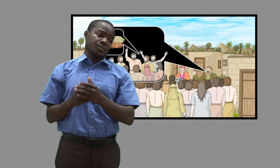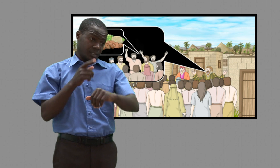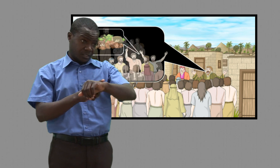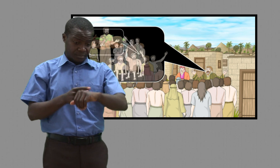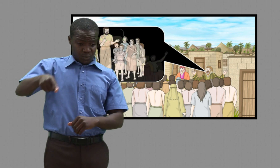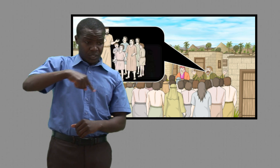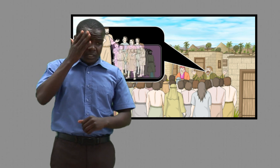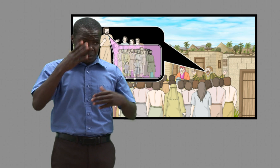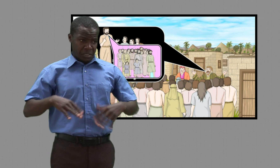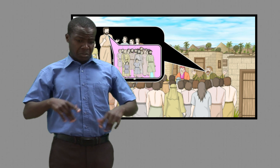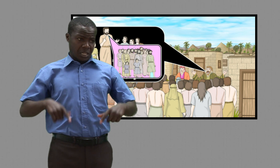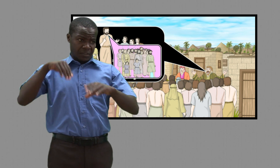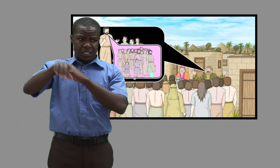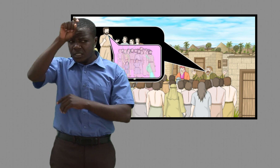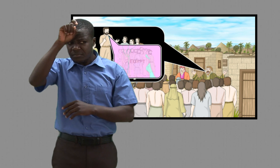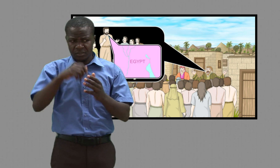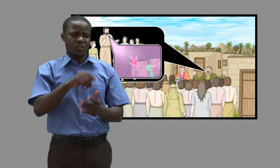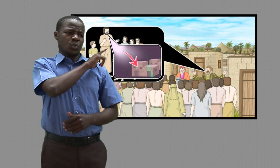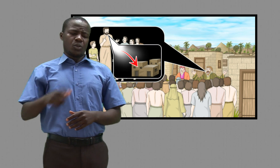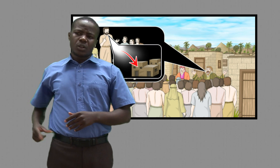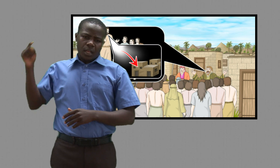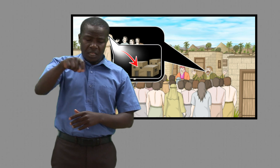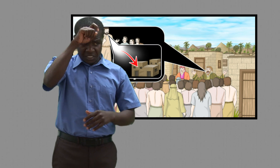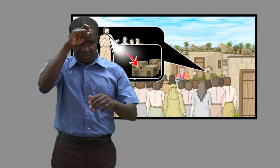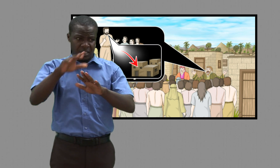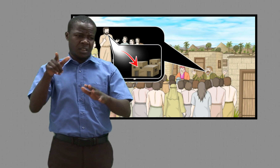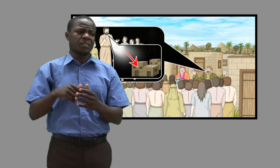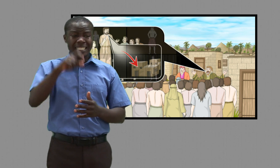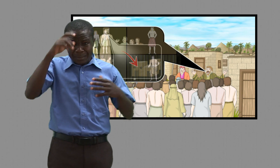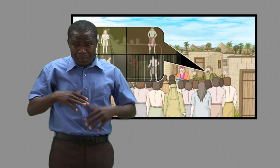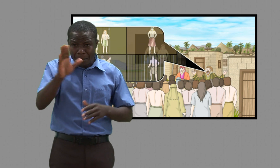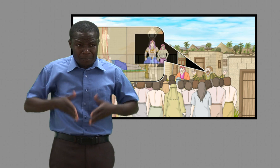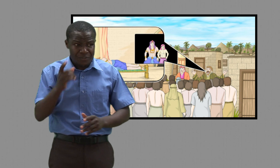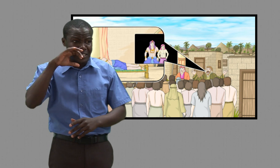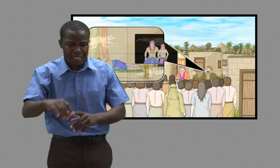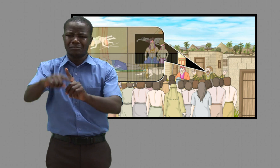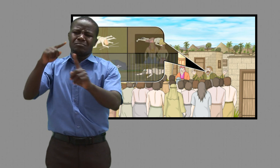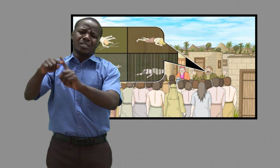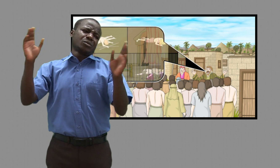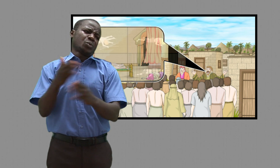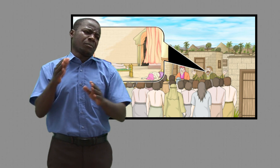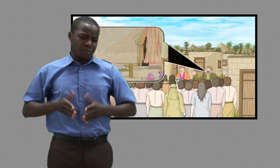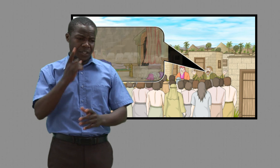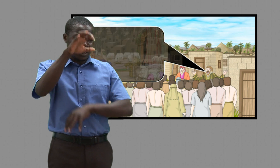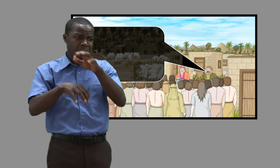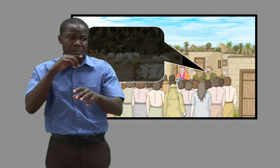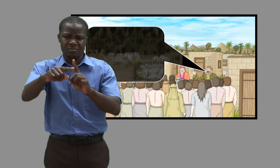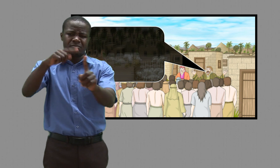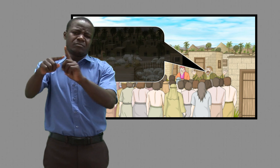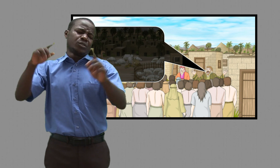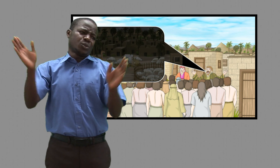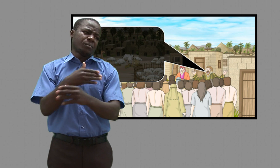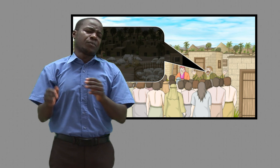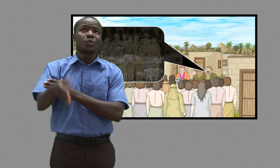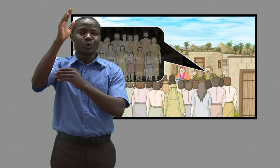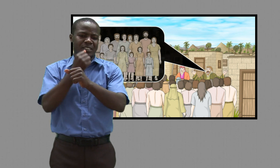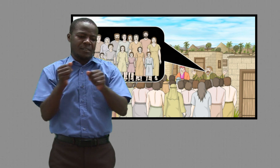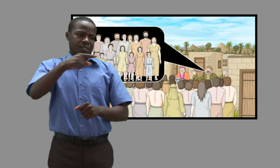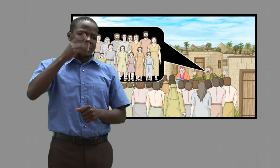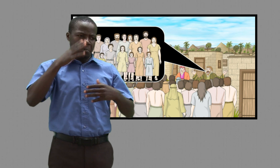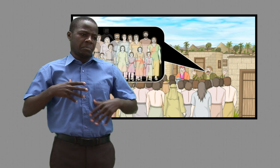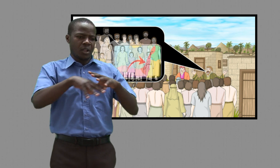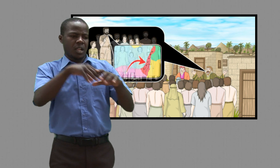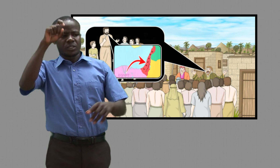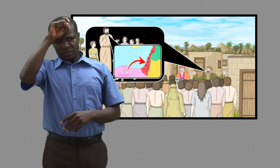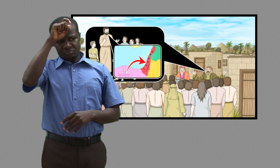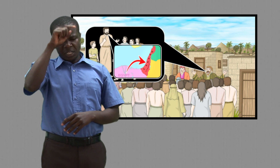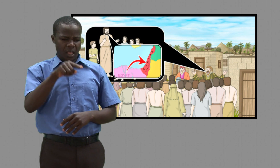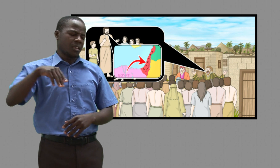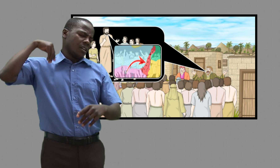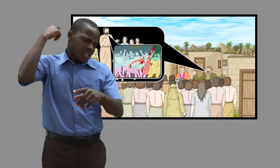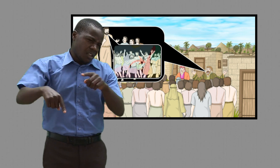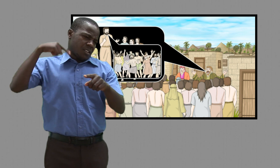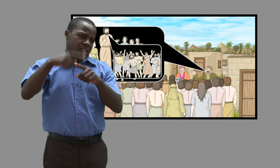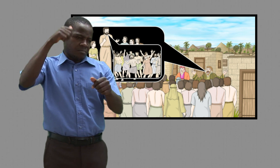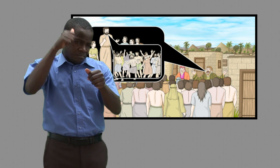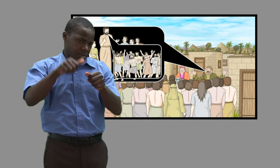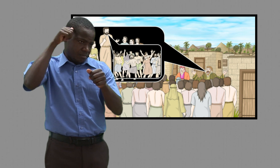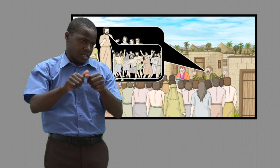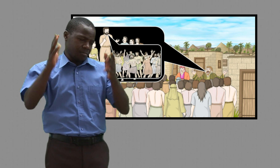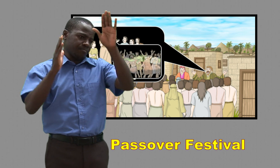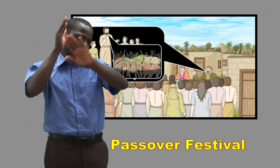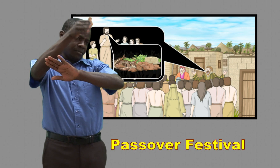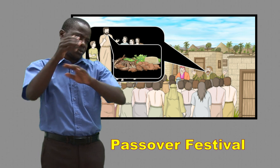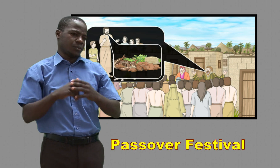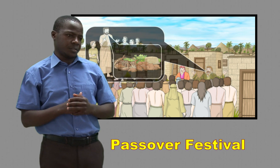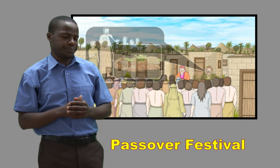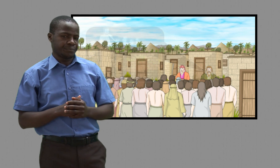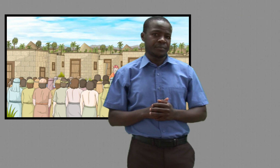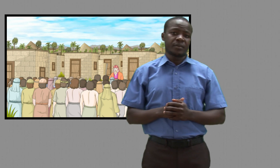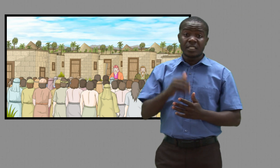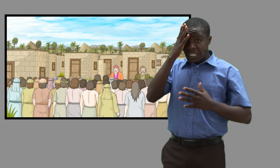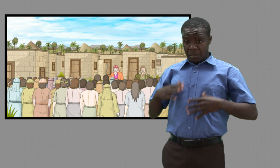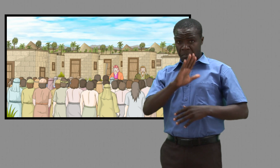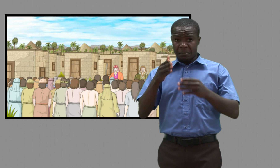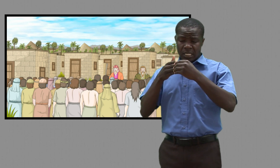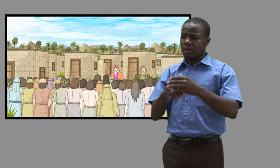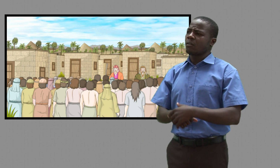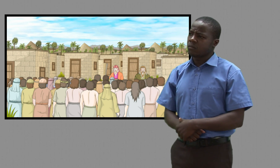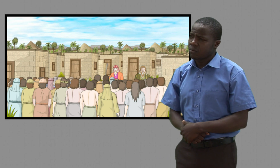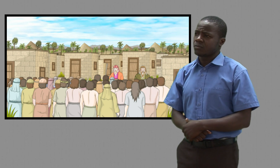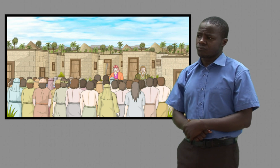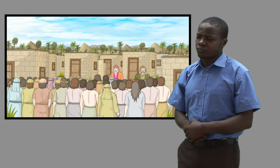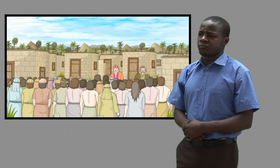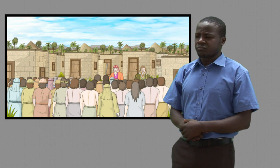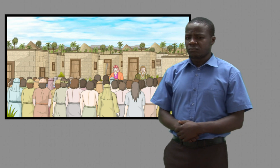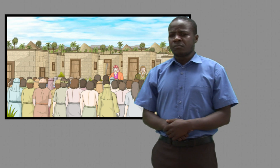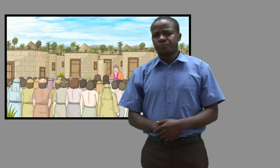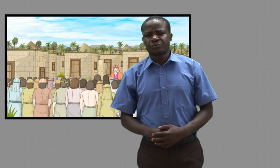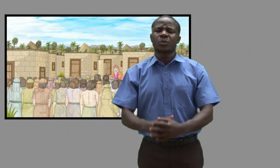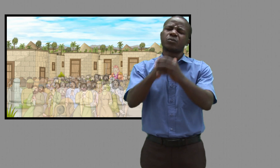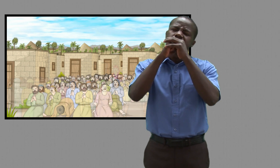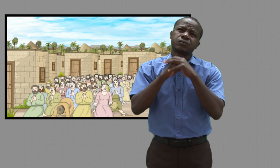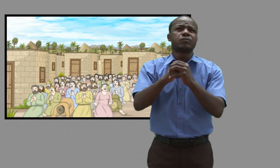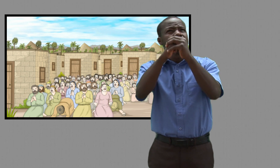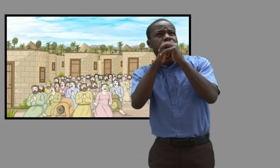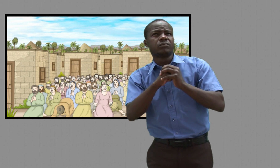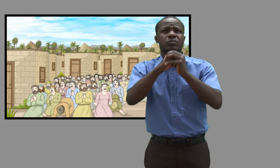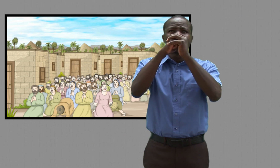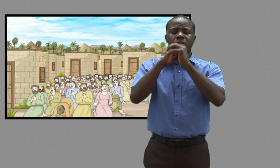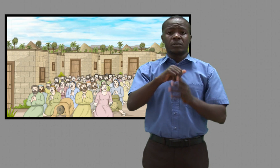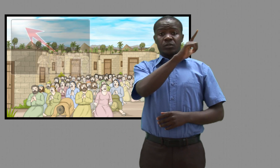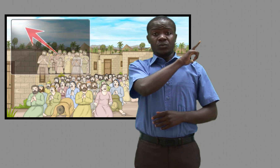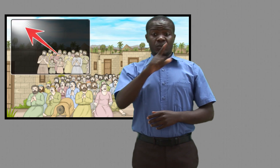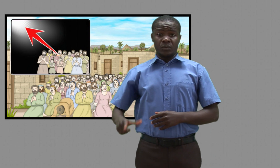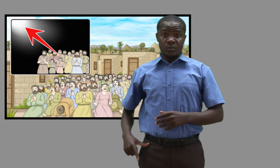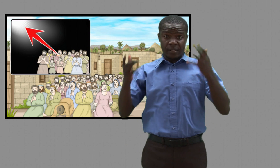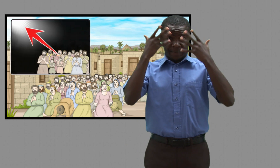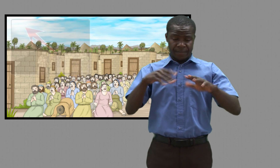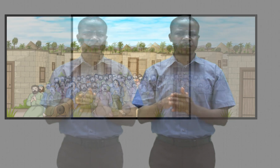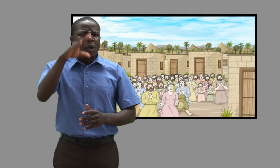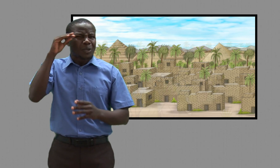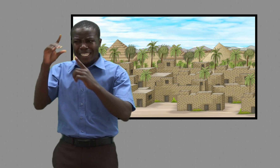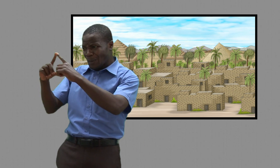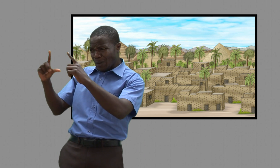you are to reply, ‘It is the Passover sacrifice to the LORD, who passed over the houses of the Israelites in Egypt when He struck down the Egyptians and spared our homes.’” Then the people bowed down and worshiped.